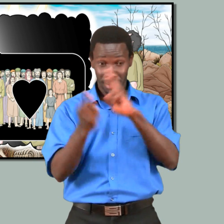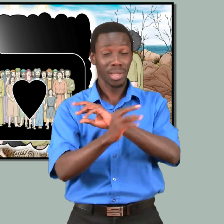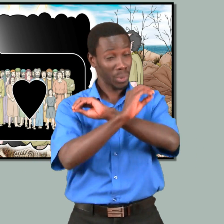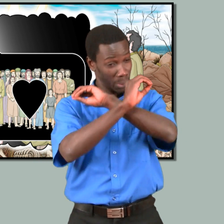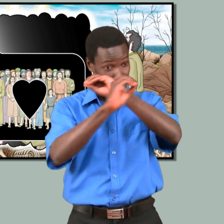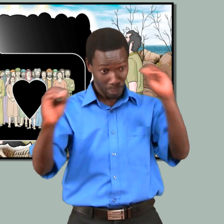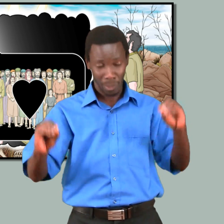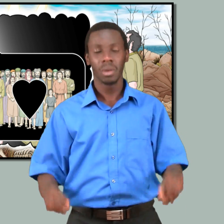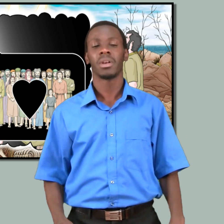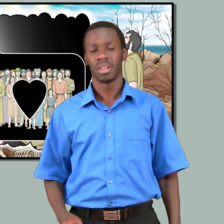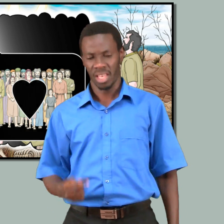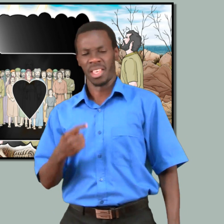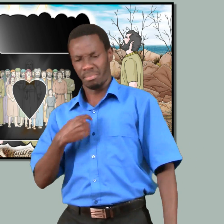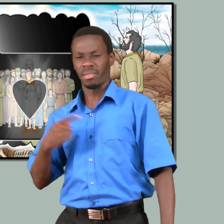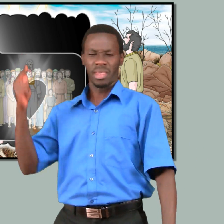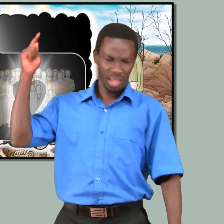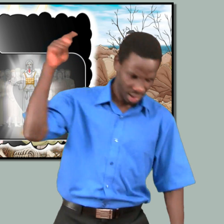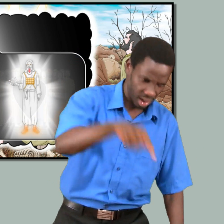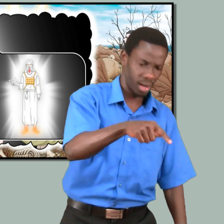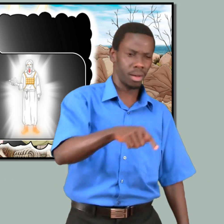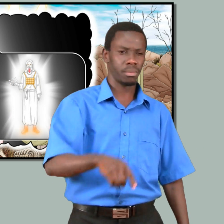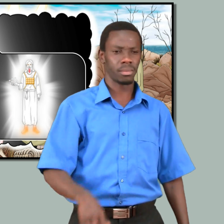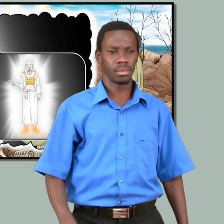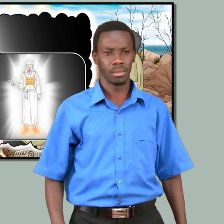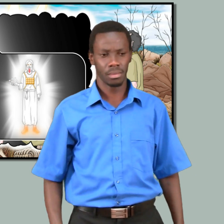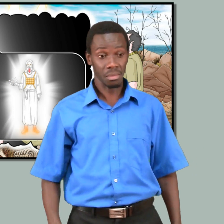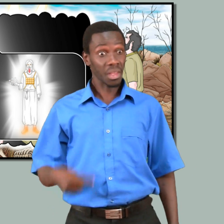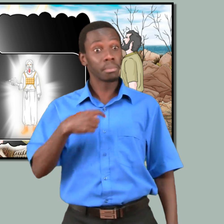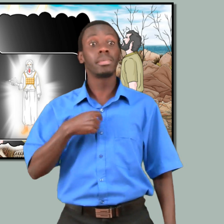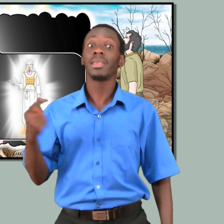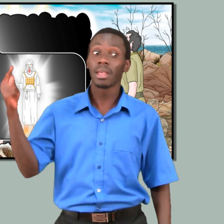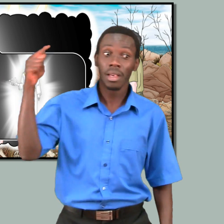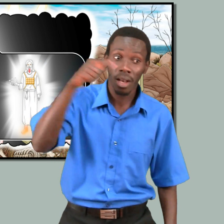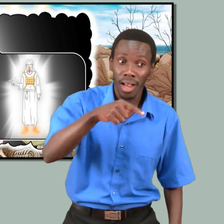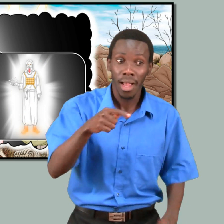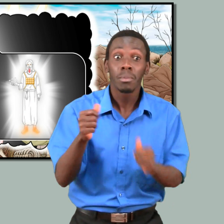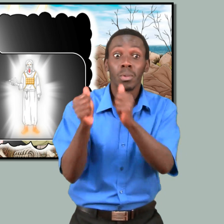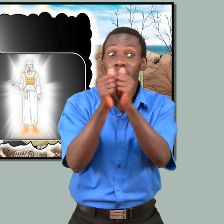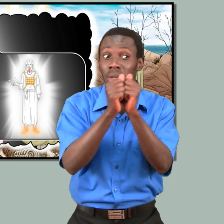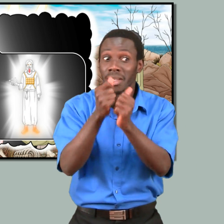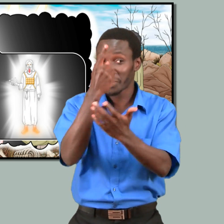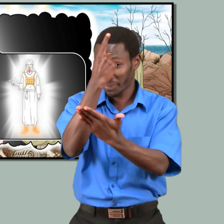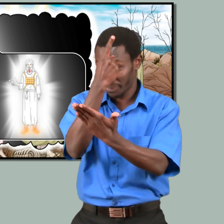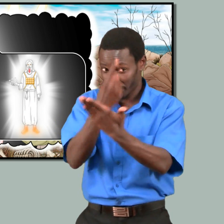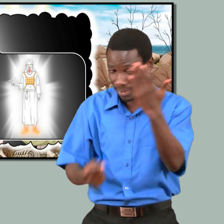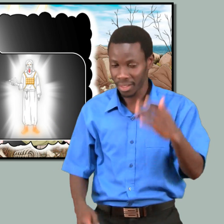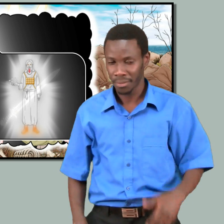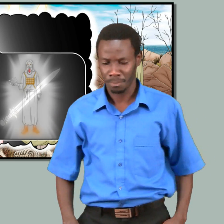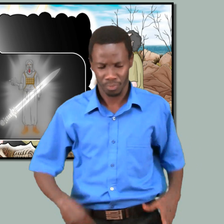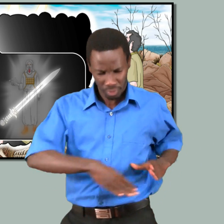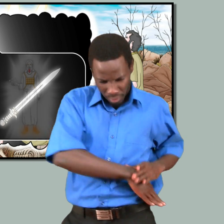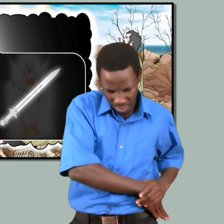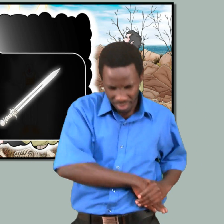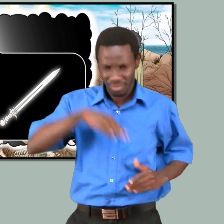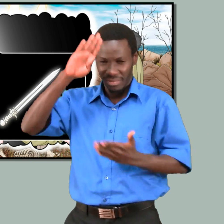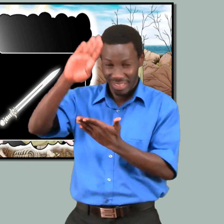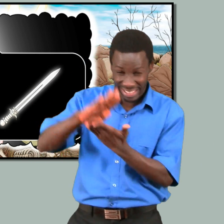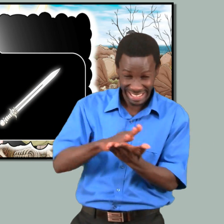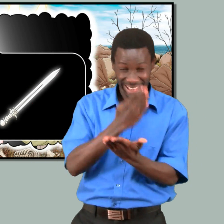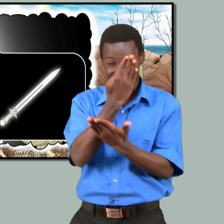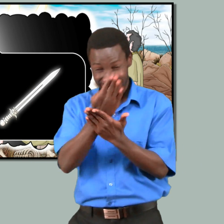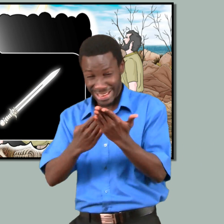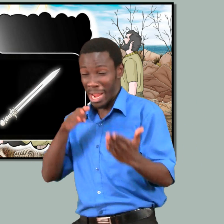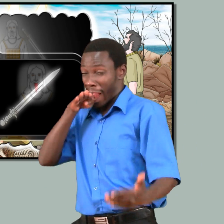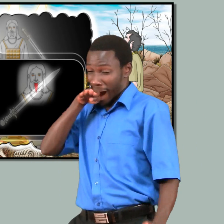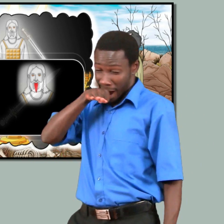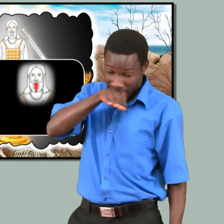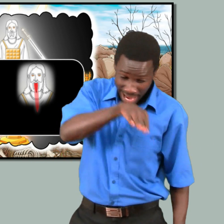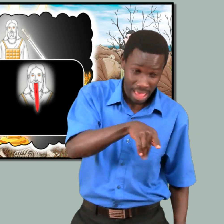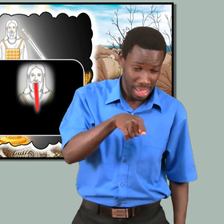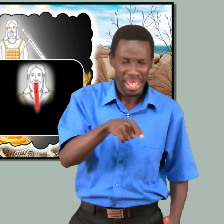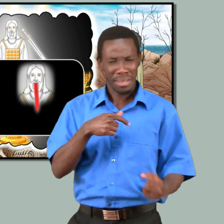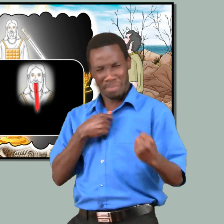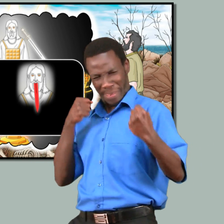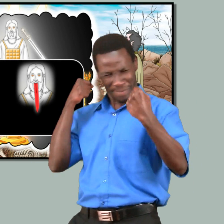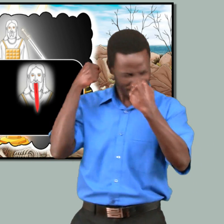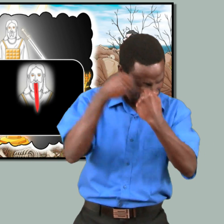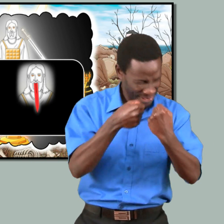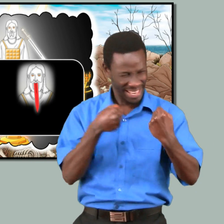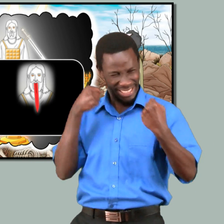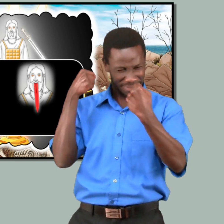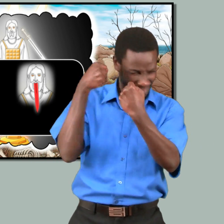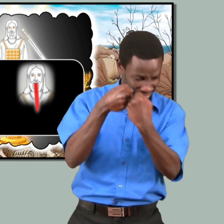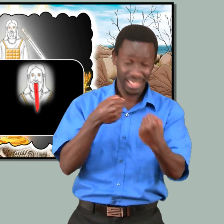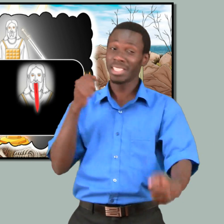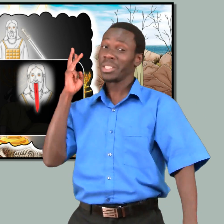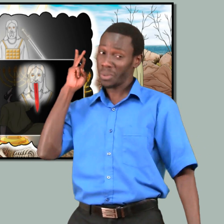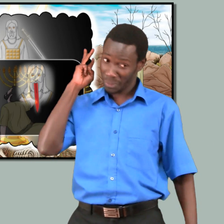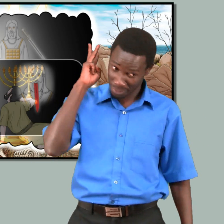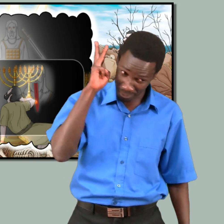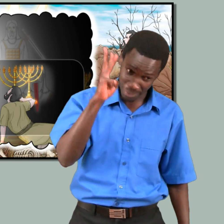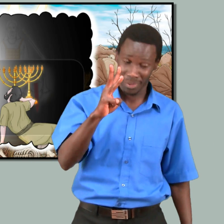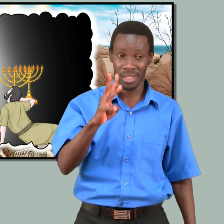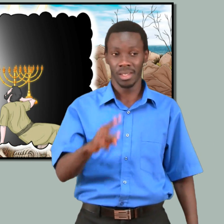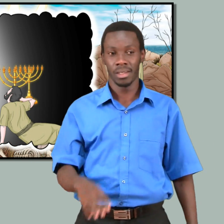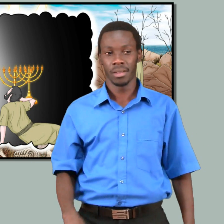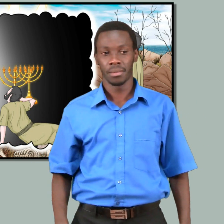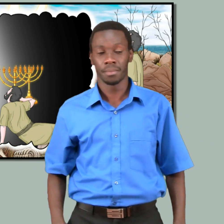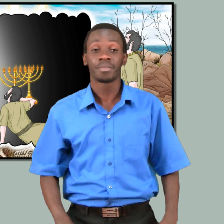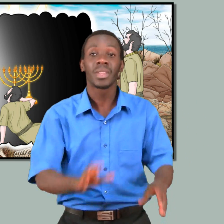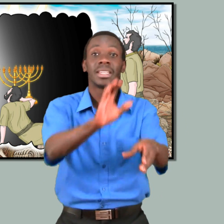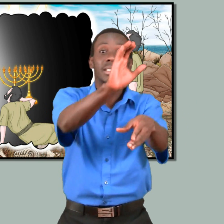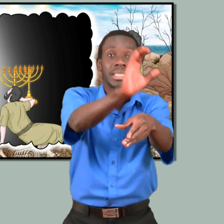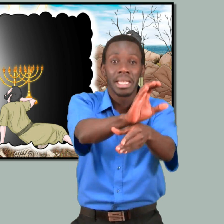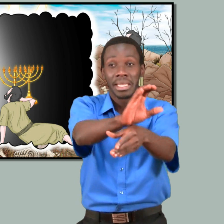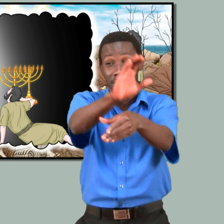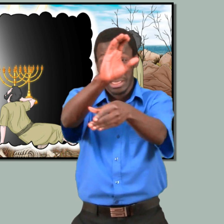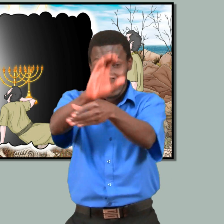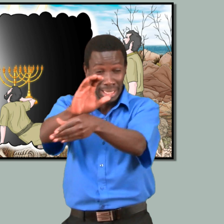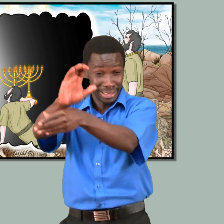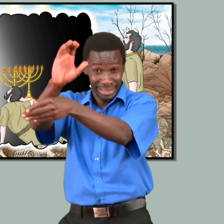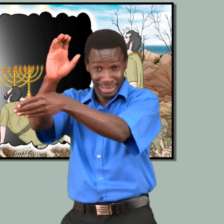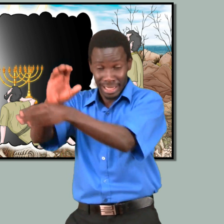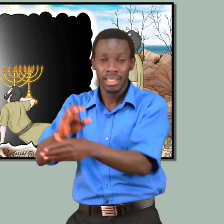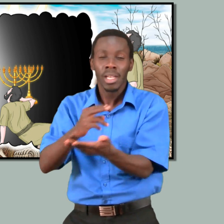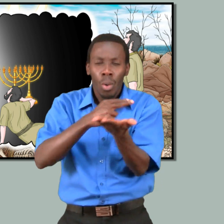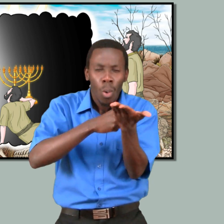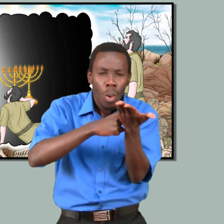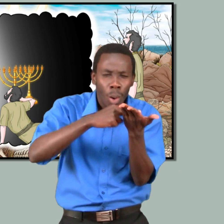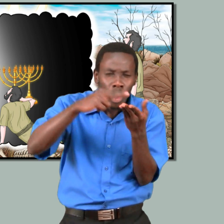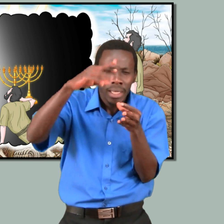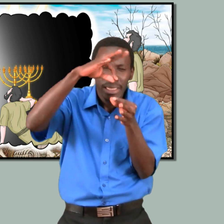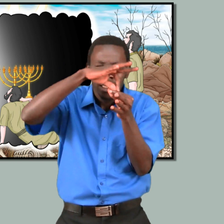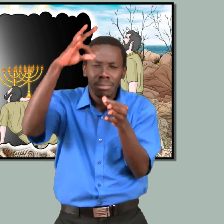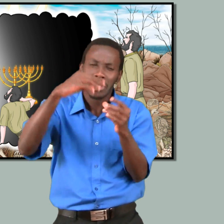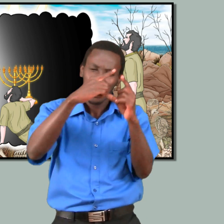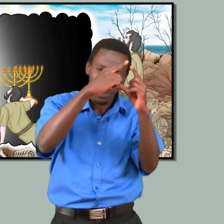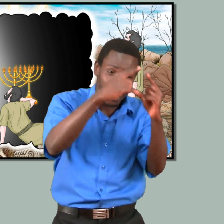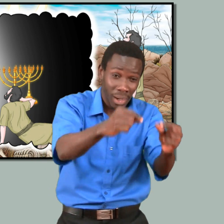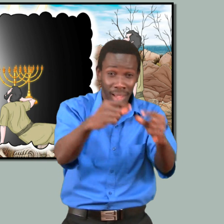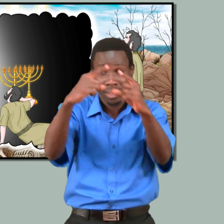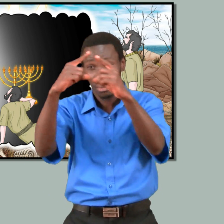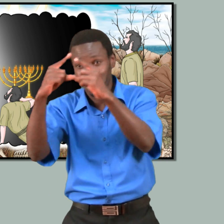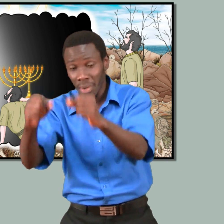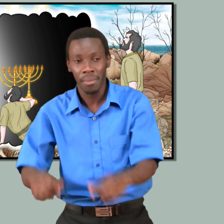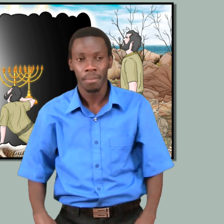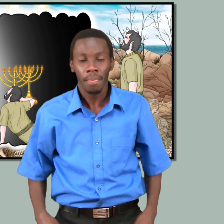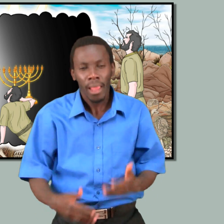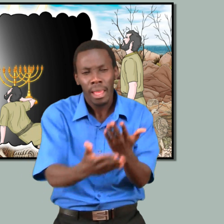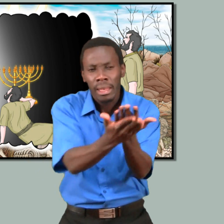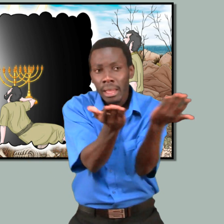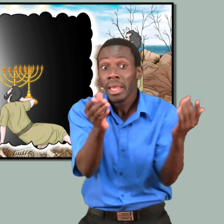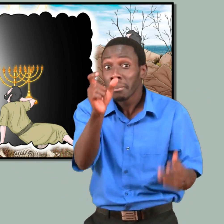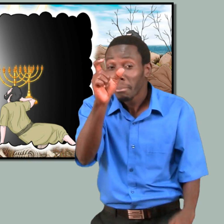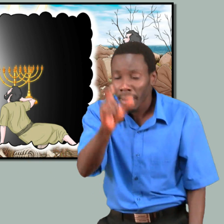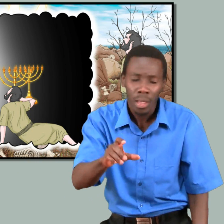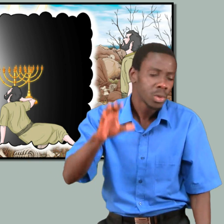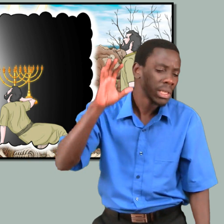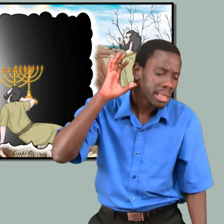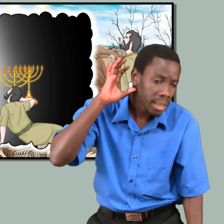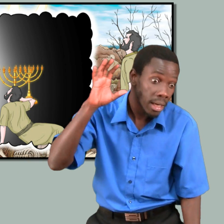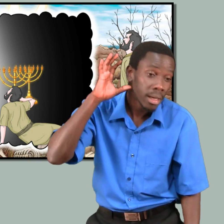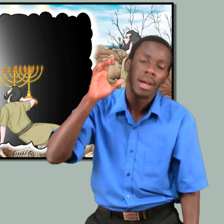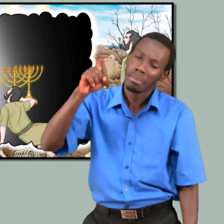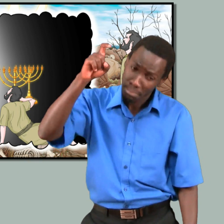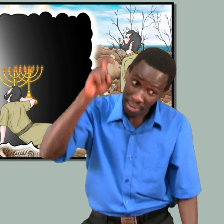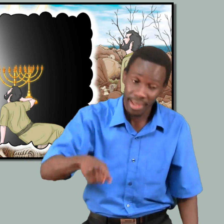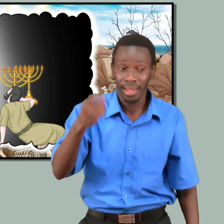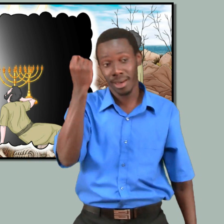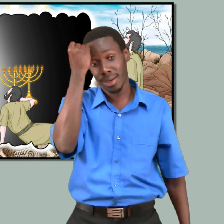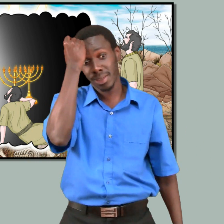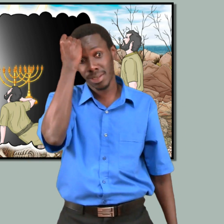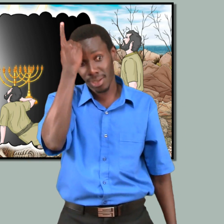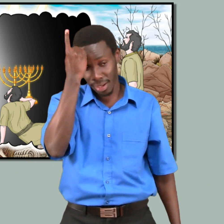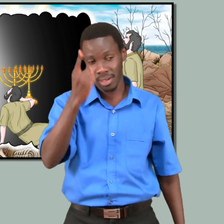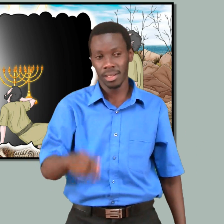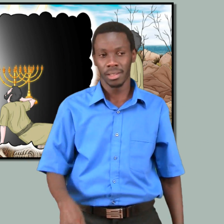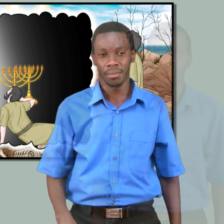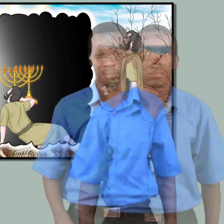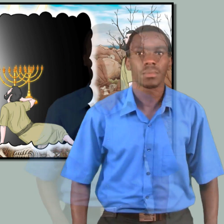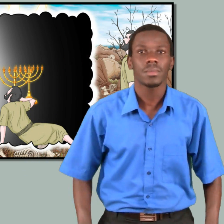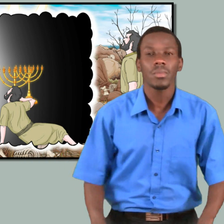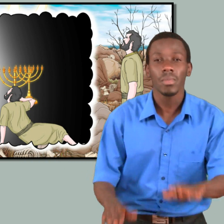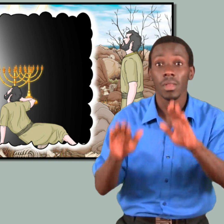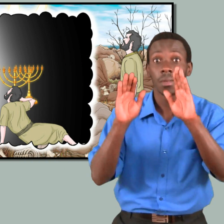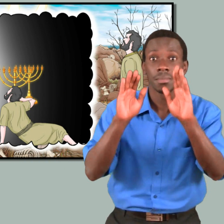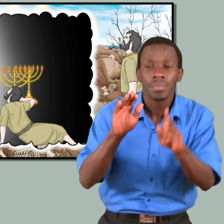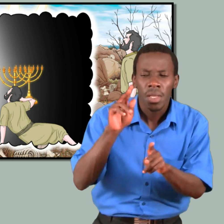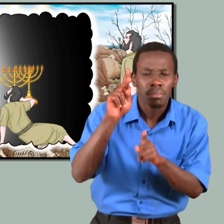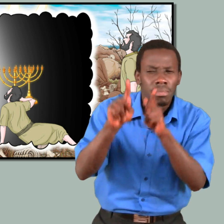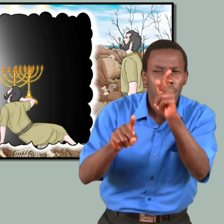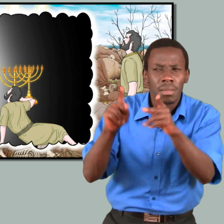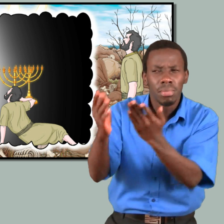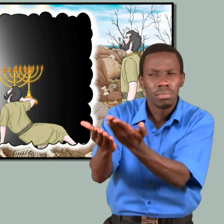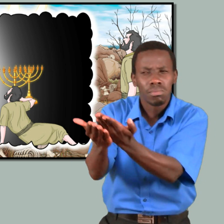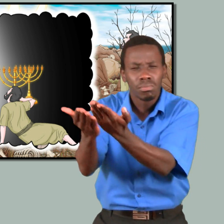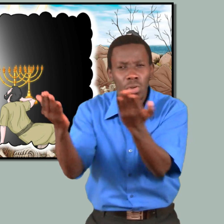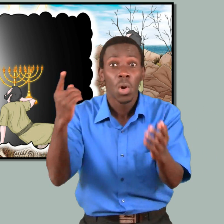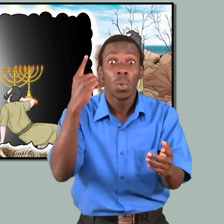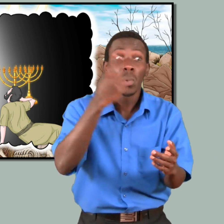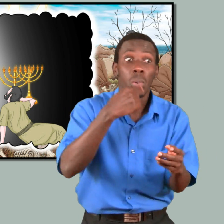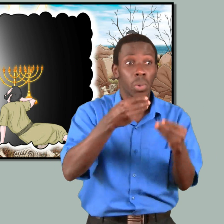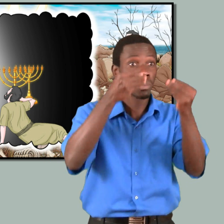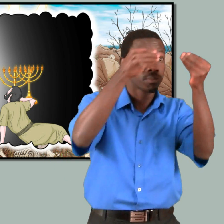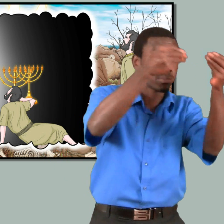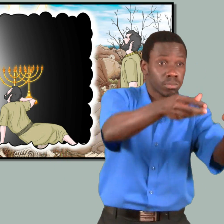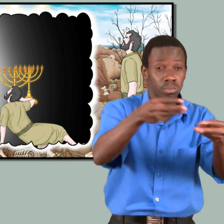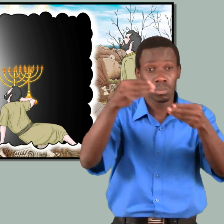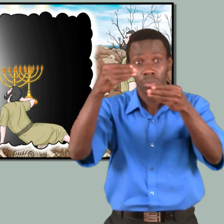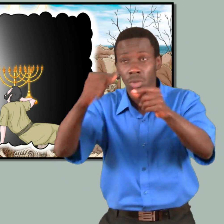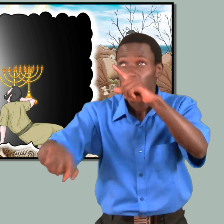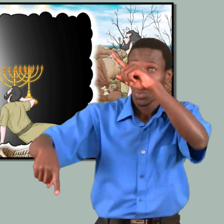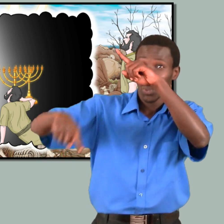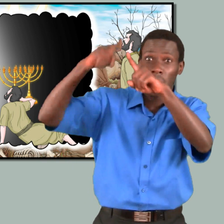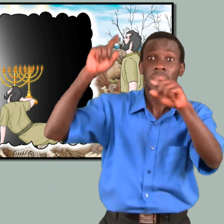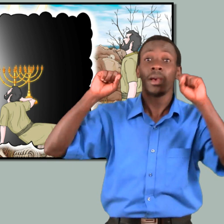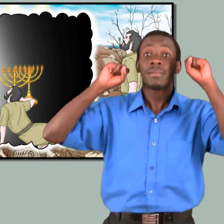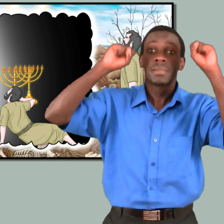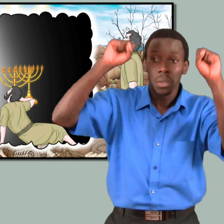Otherwise I will come to you shortly and wage war against them with the sword of My mouth.